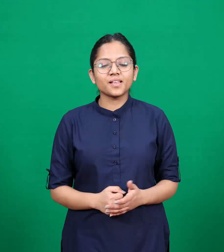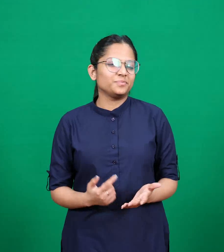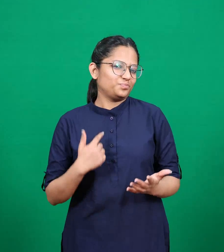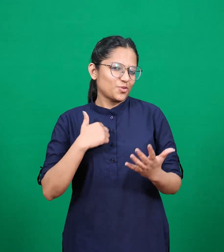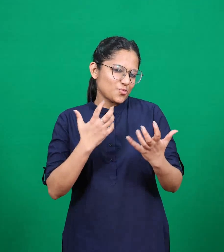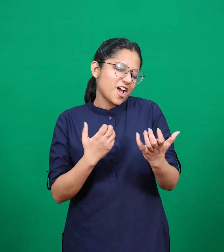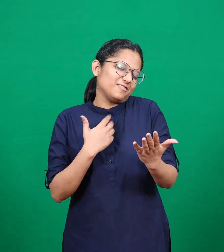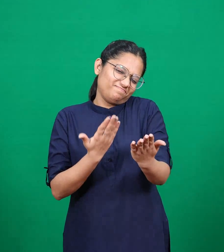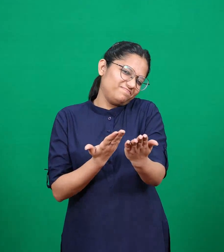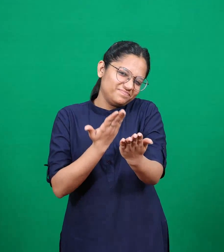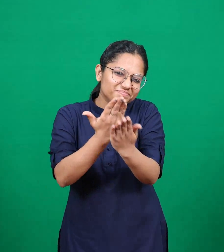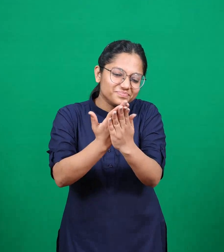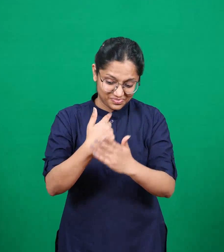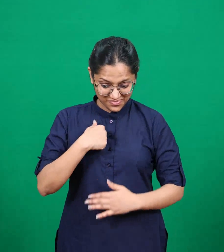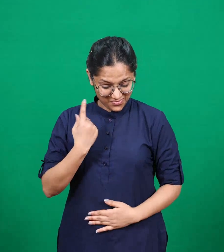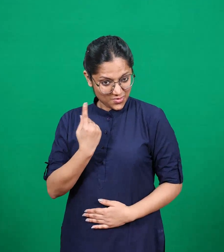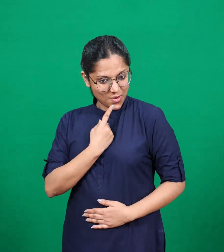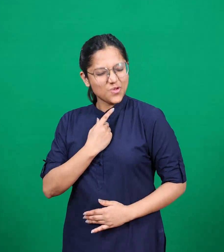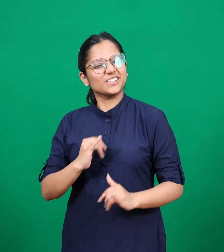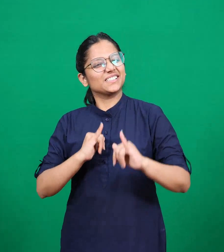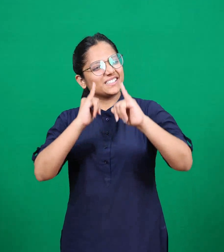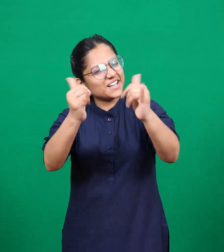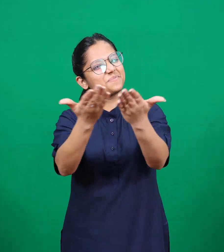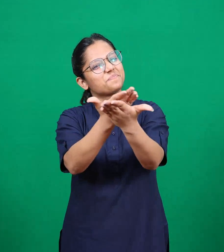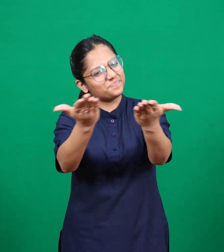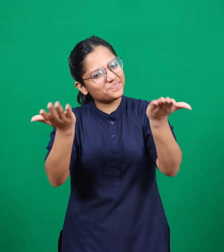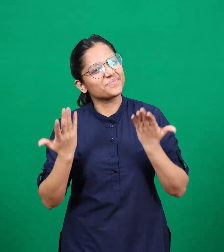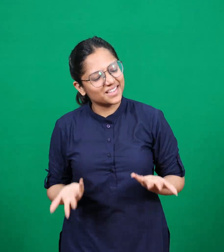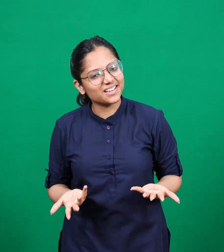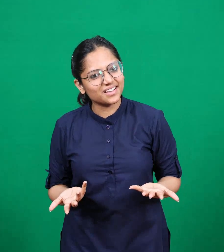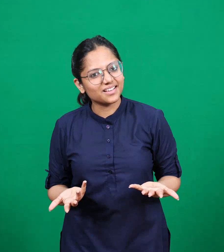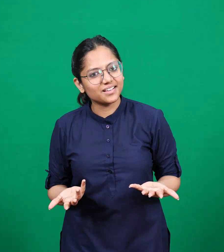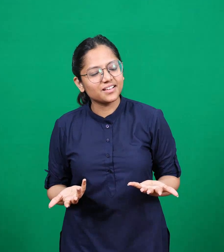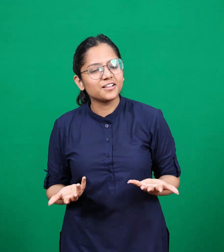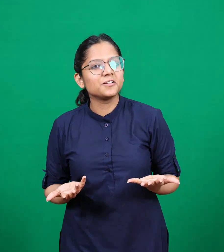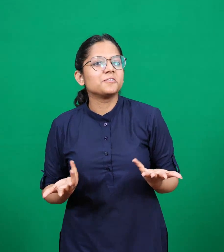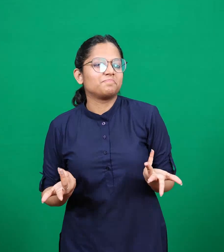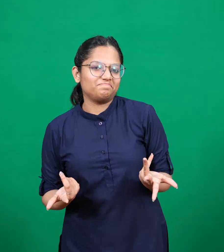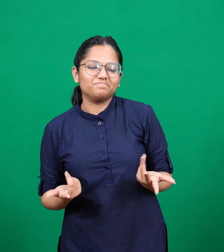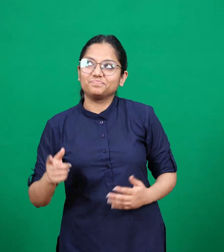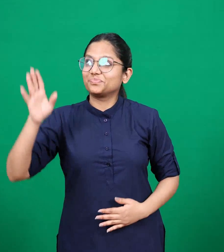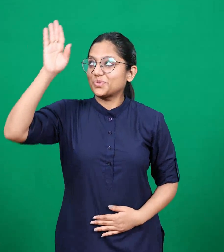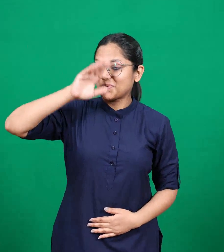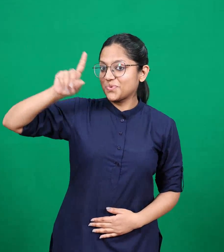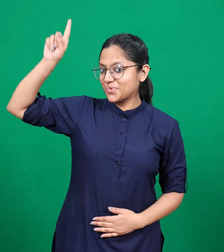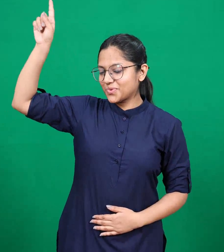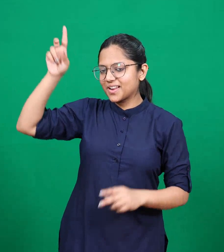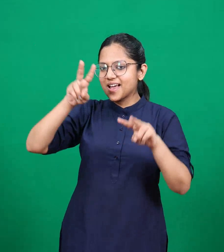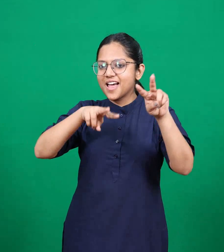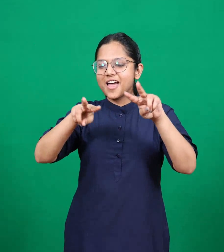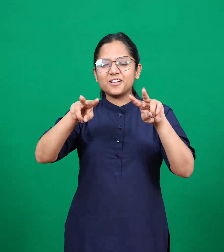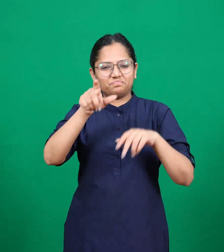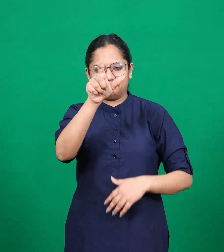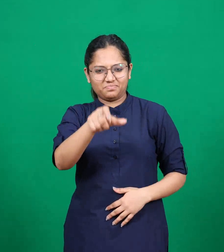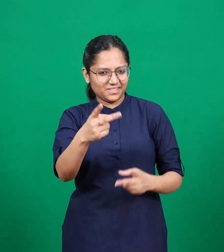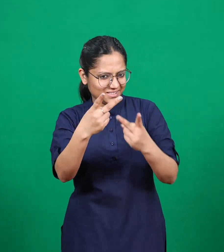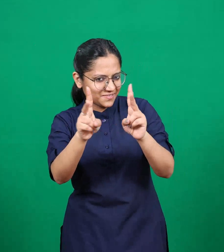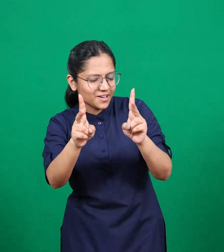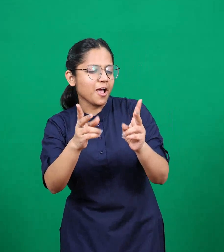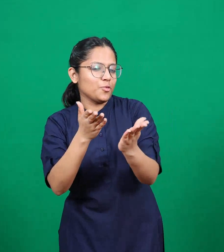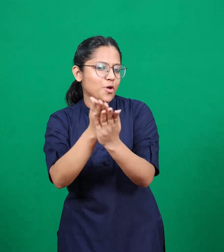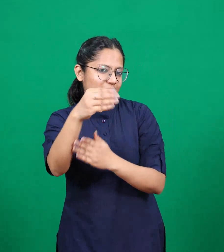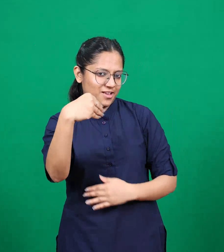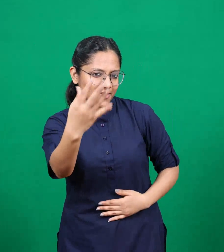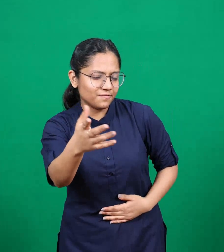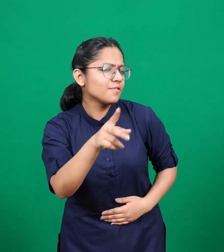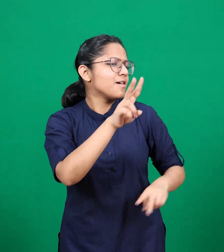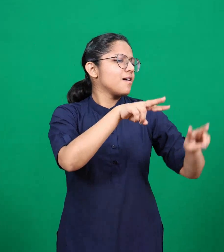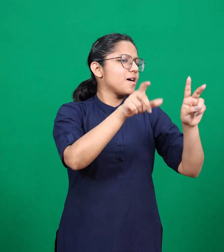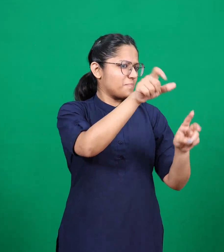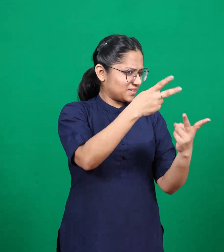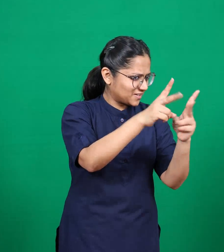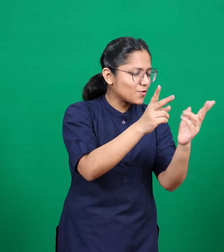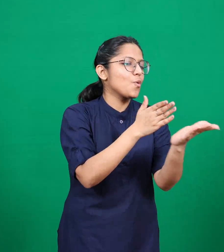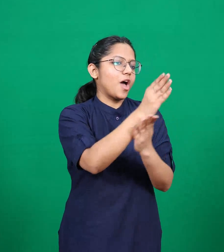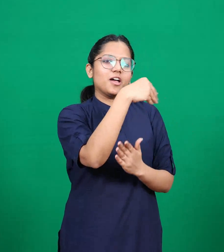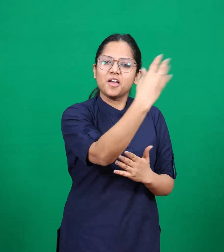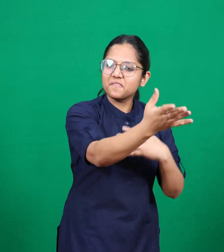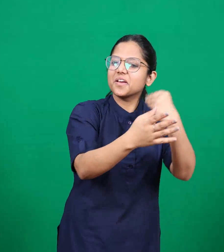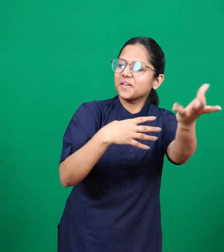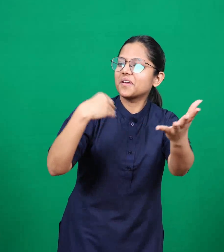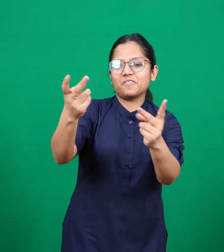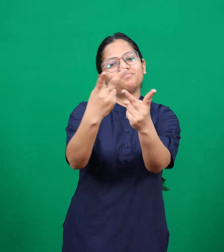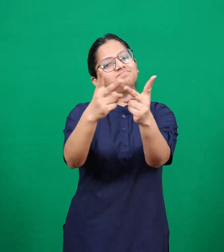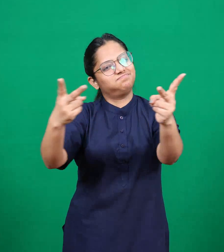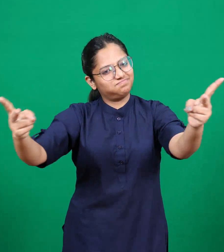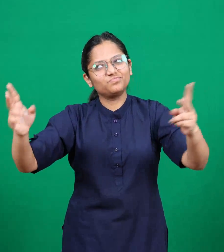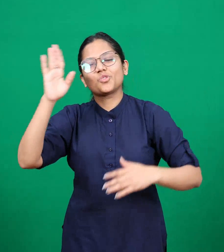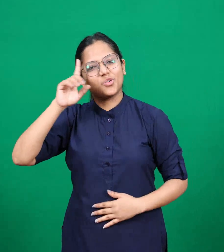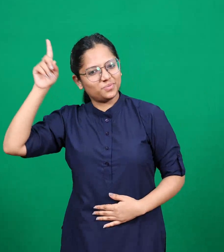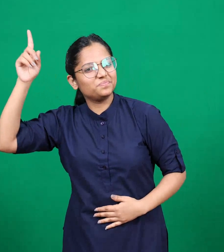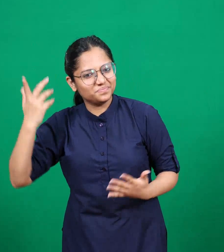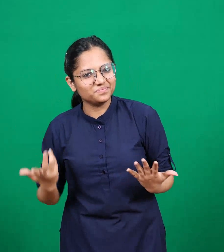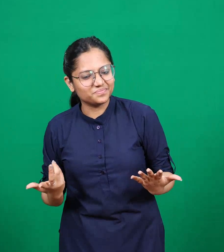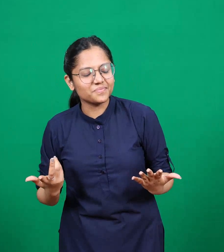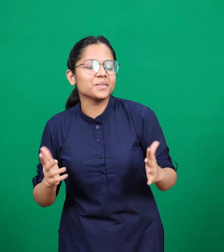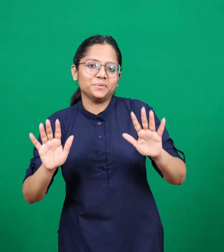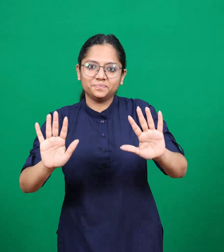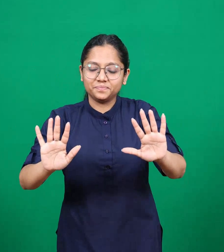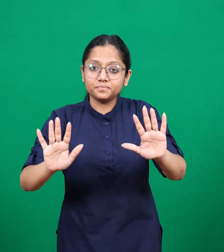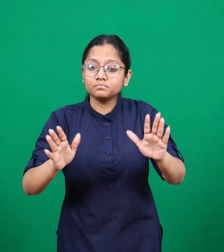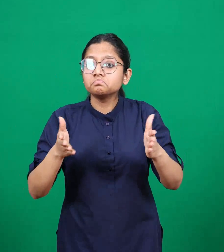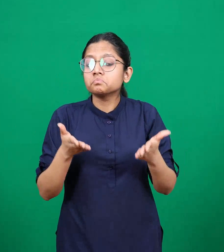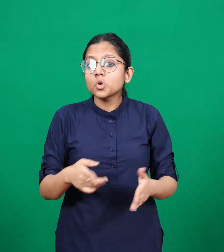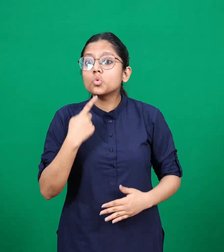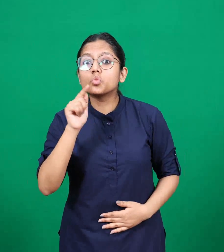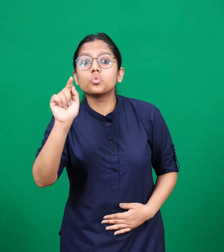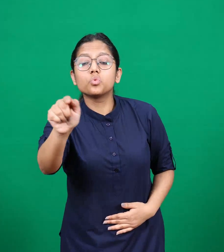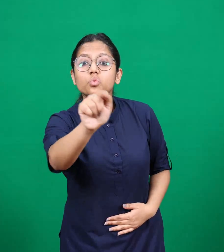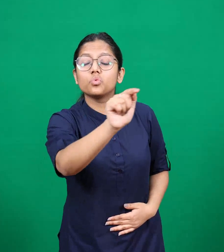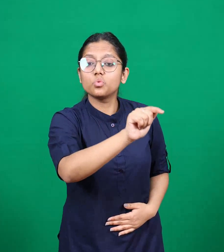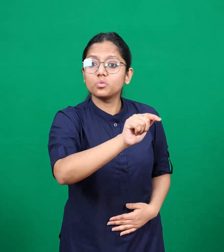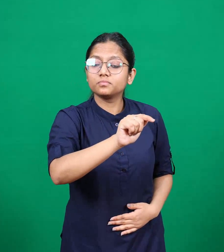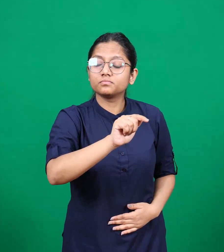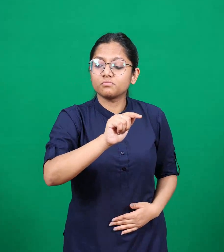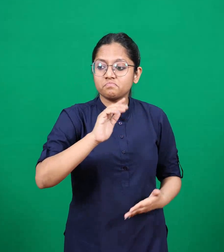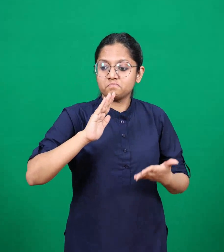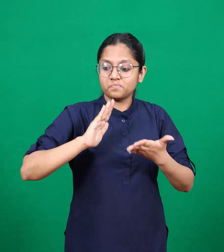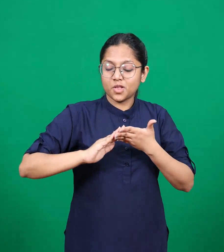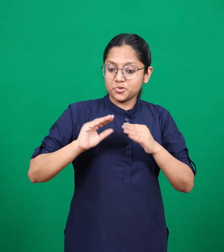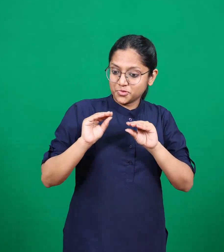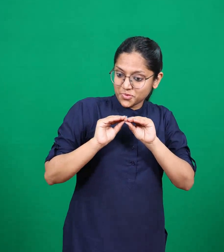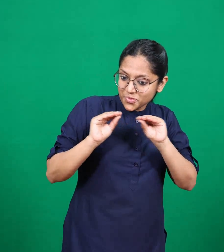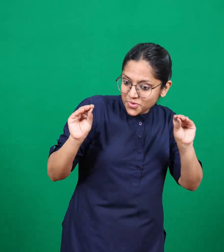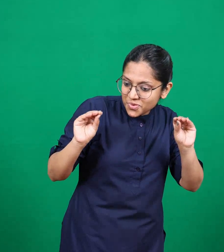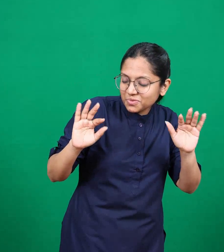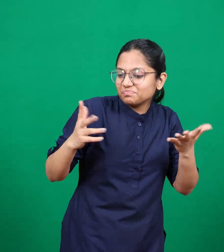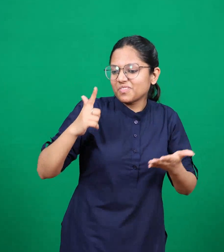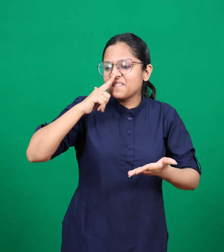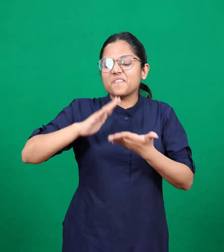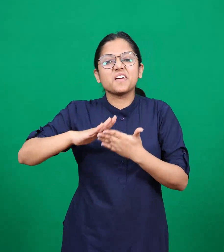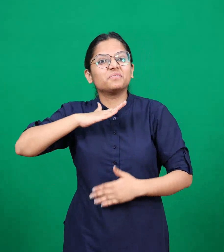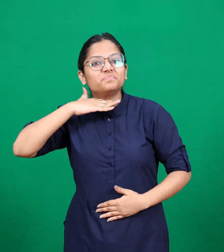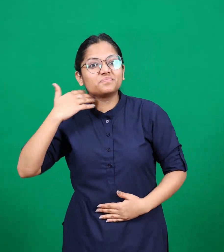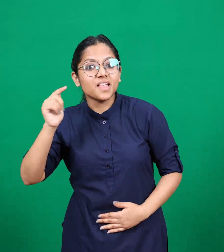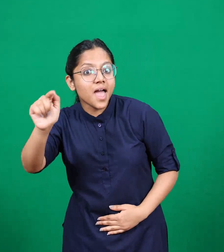I wish that all men were as I am. But each man has his own gift from God; one has this gift, another has that.